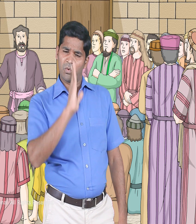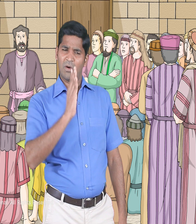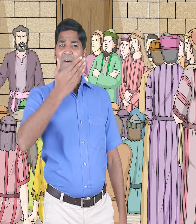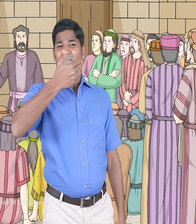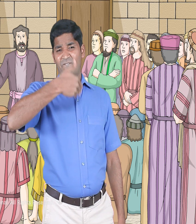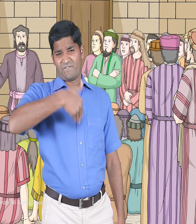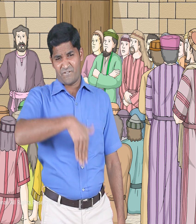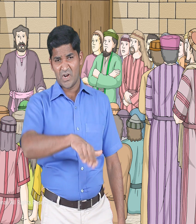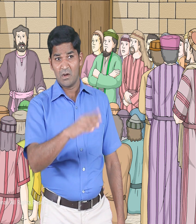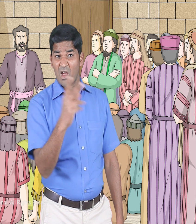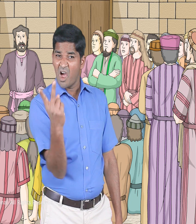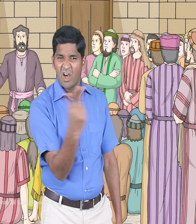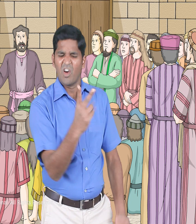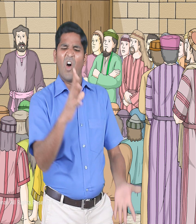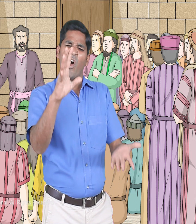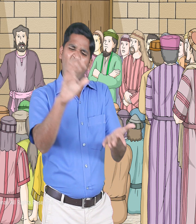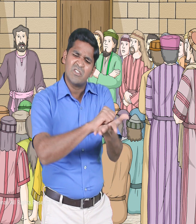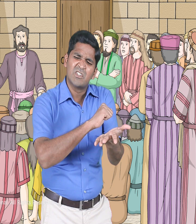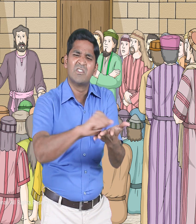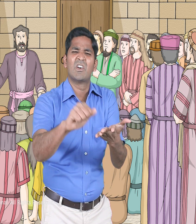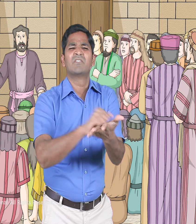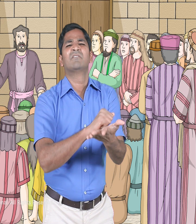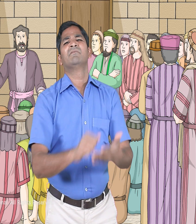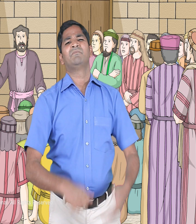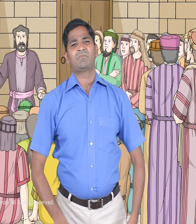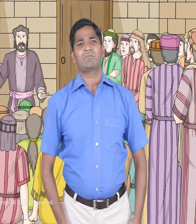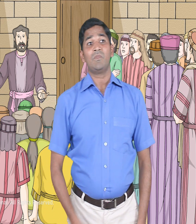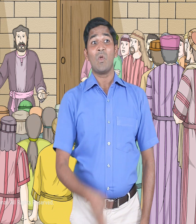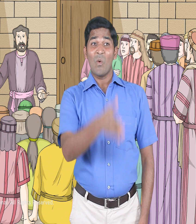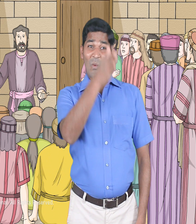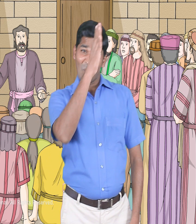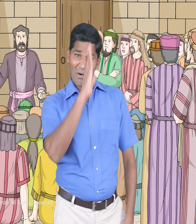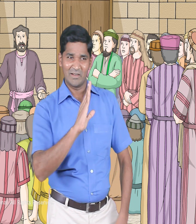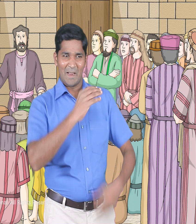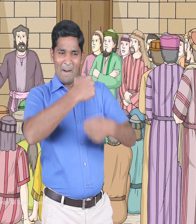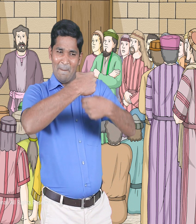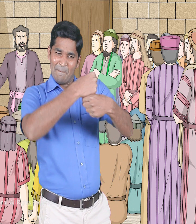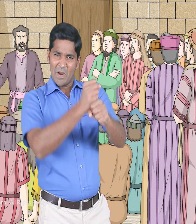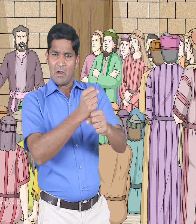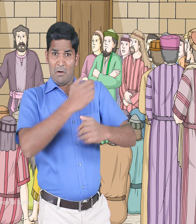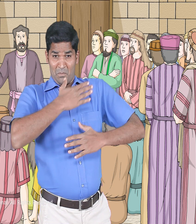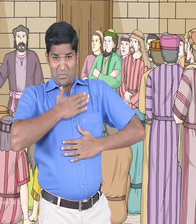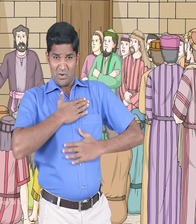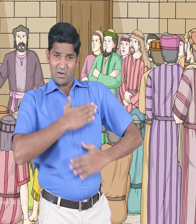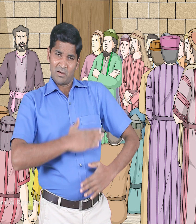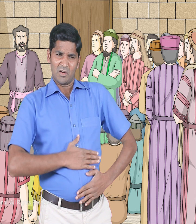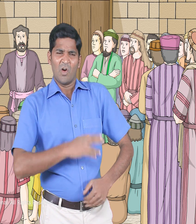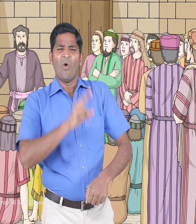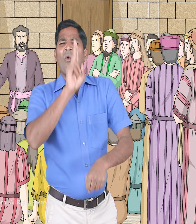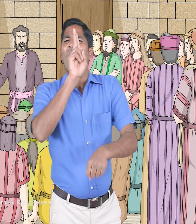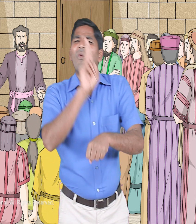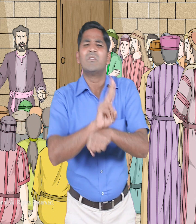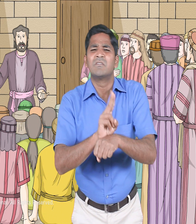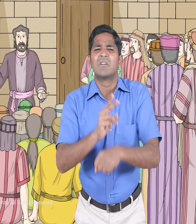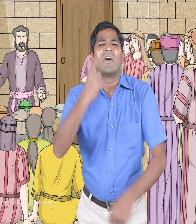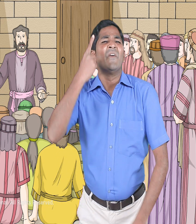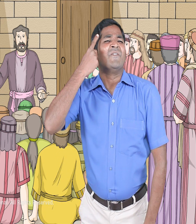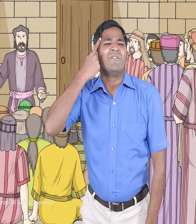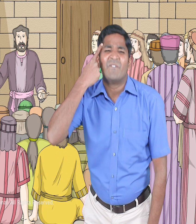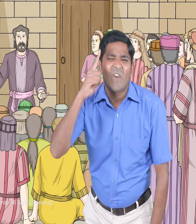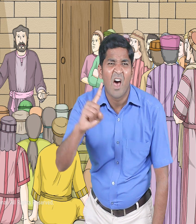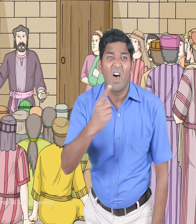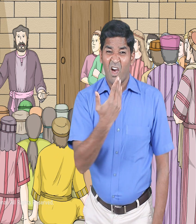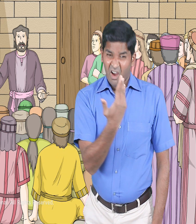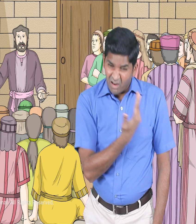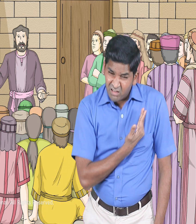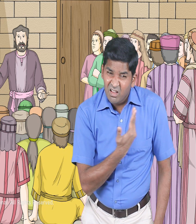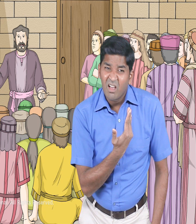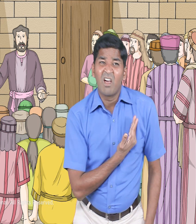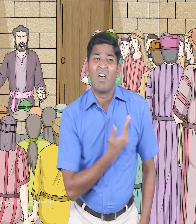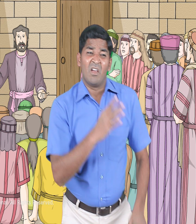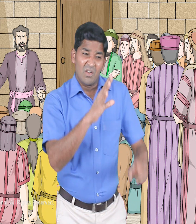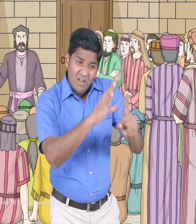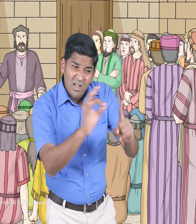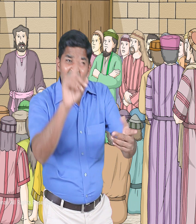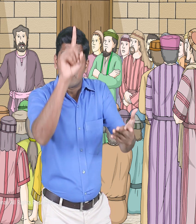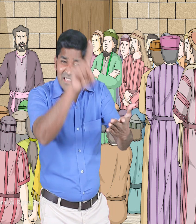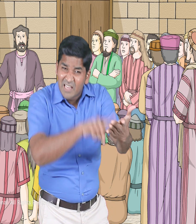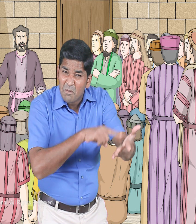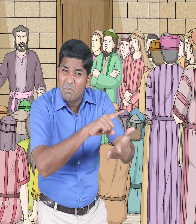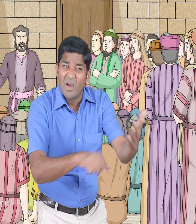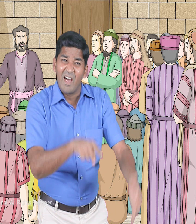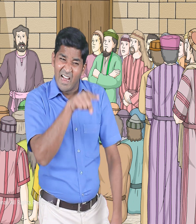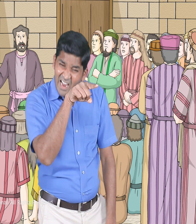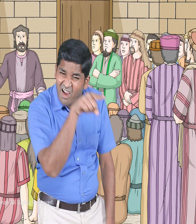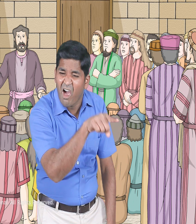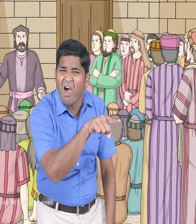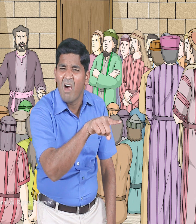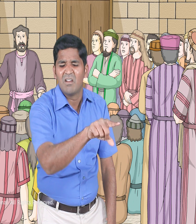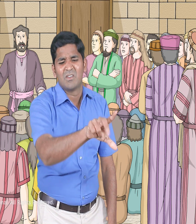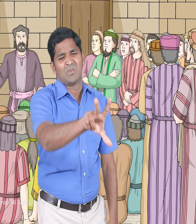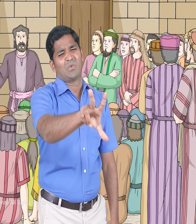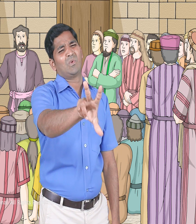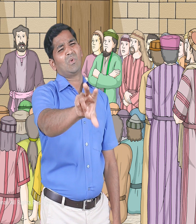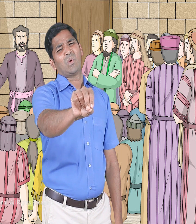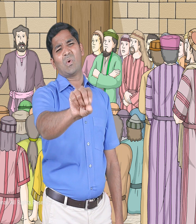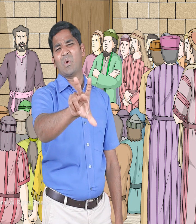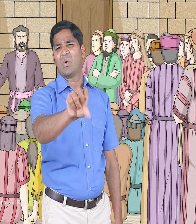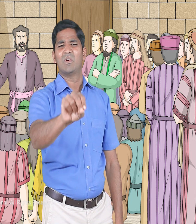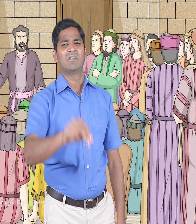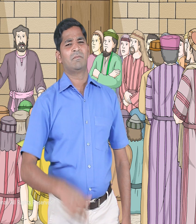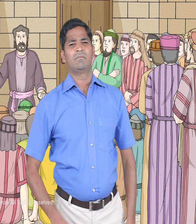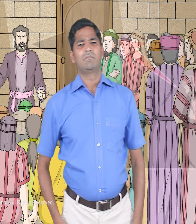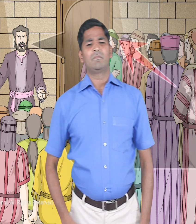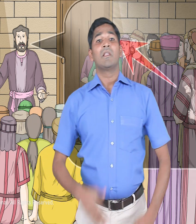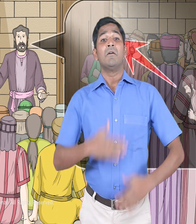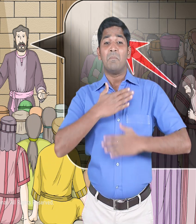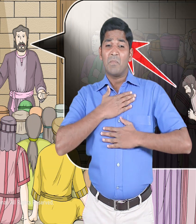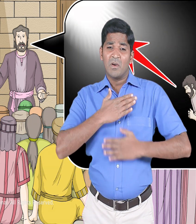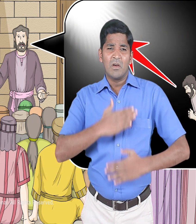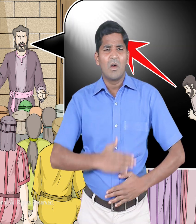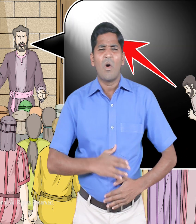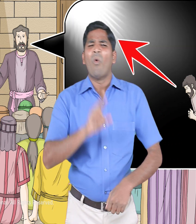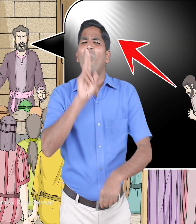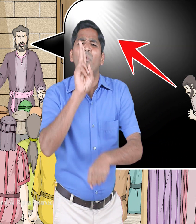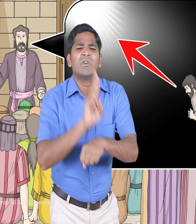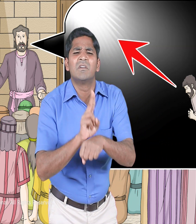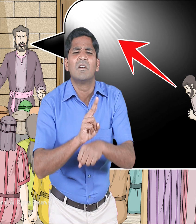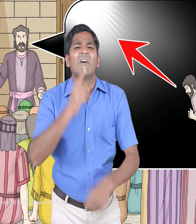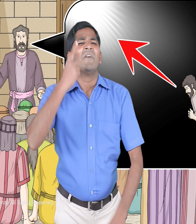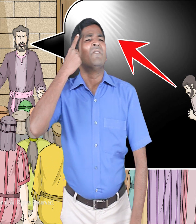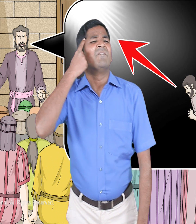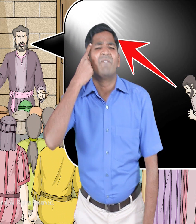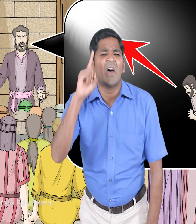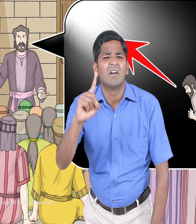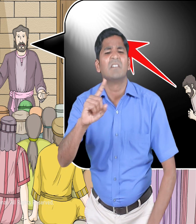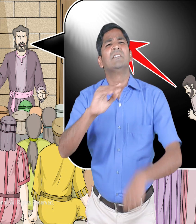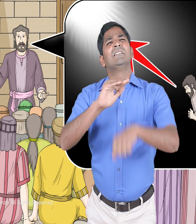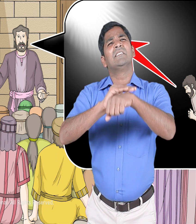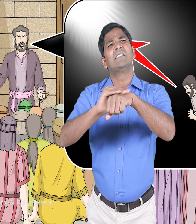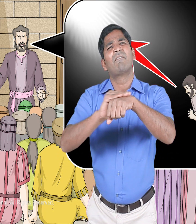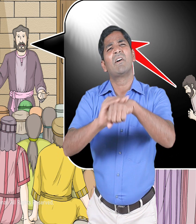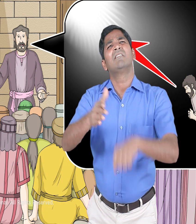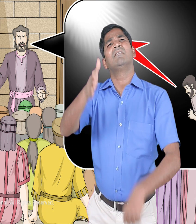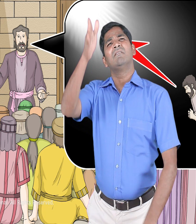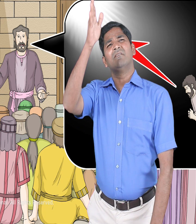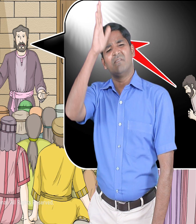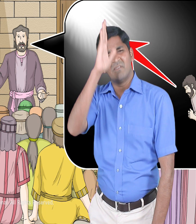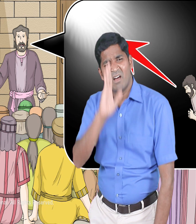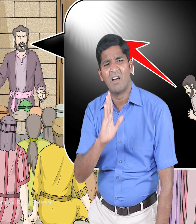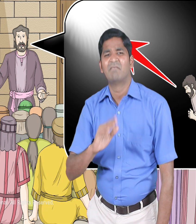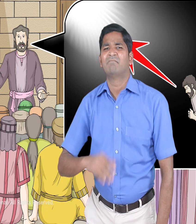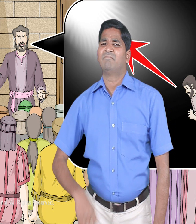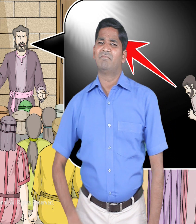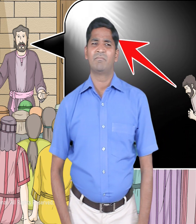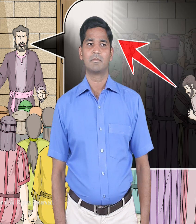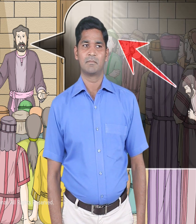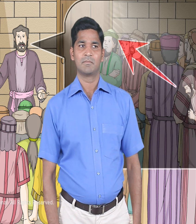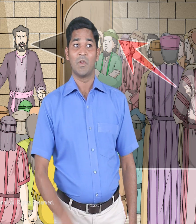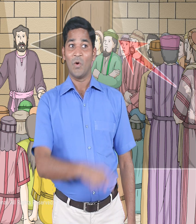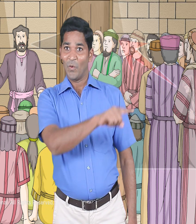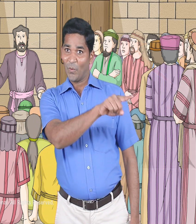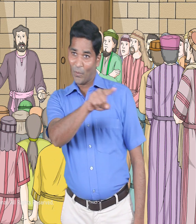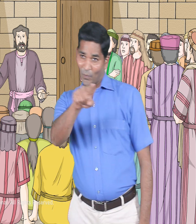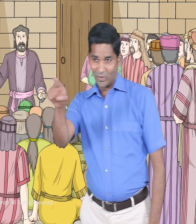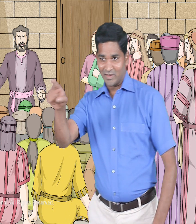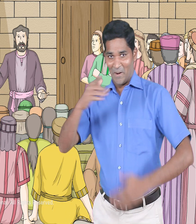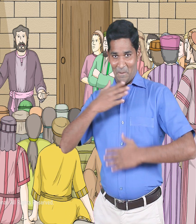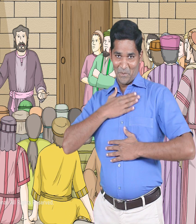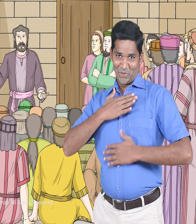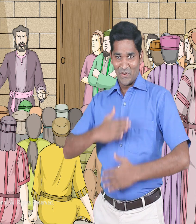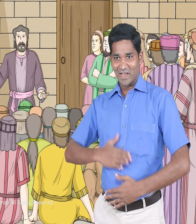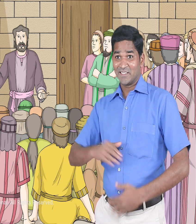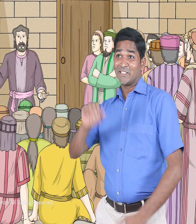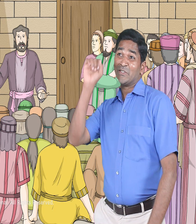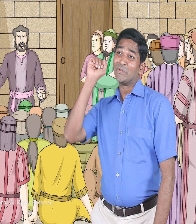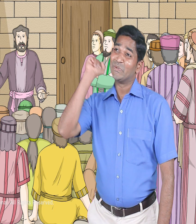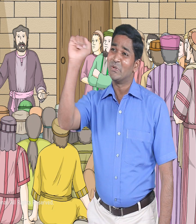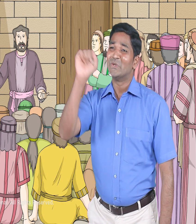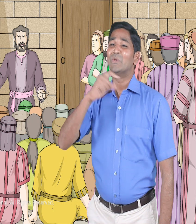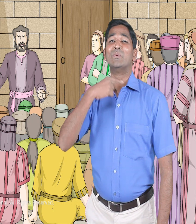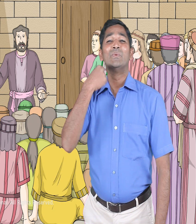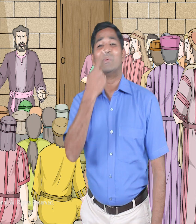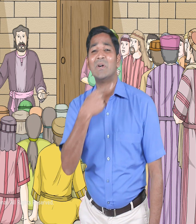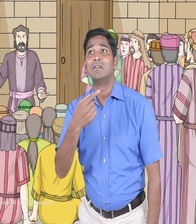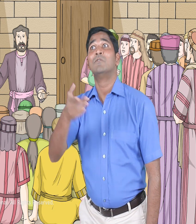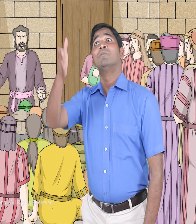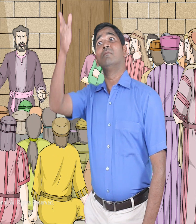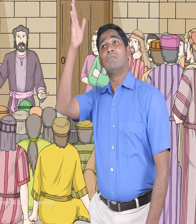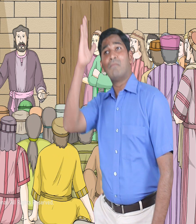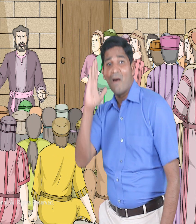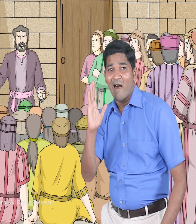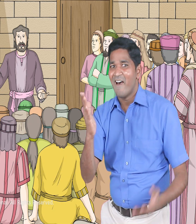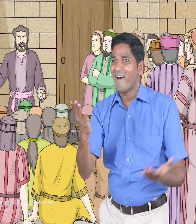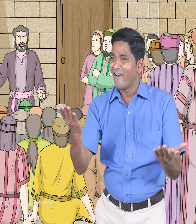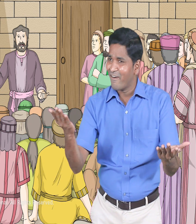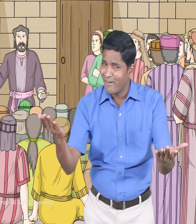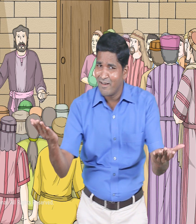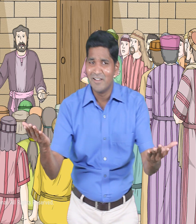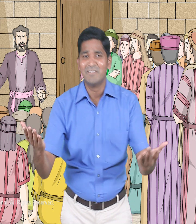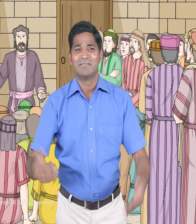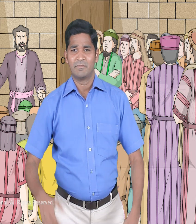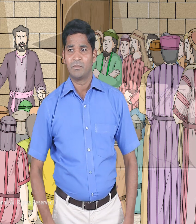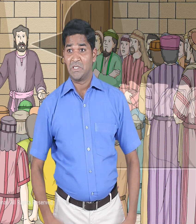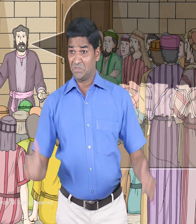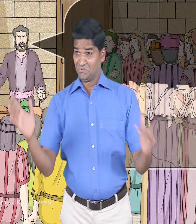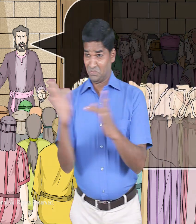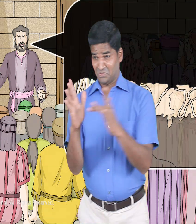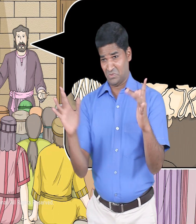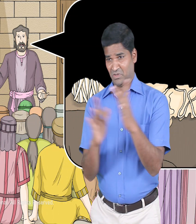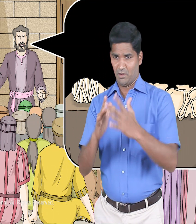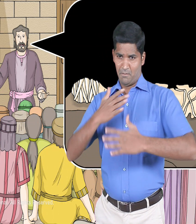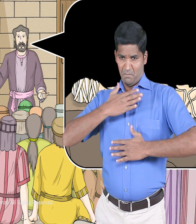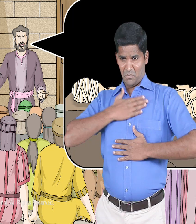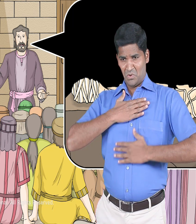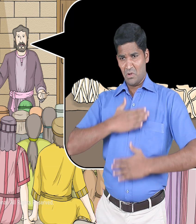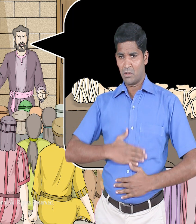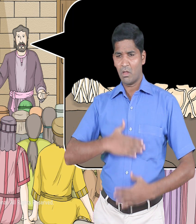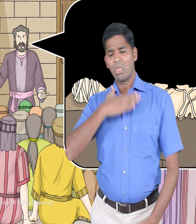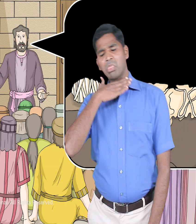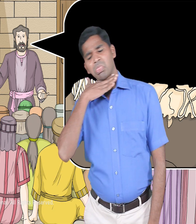The body is not intended for sexual immorality, but for the Lord, and the Lord for the body.